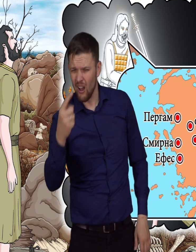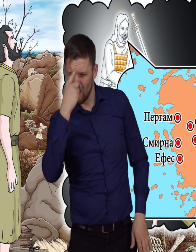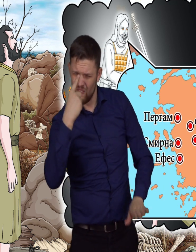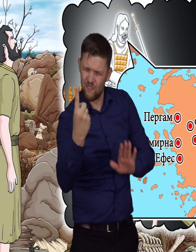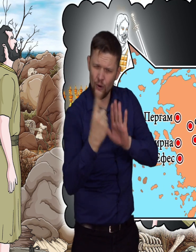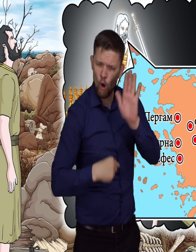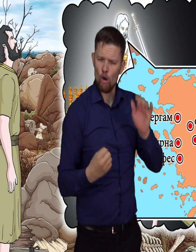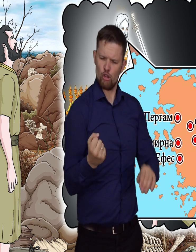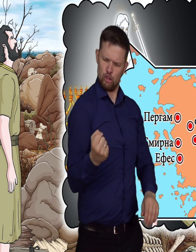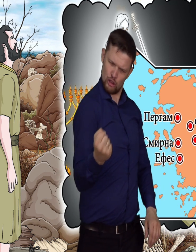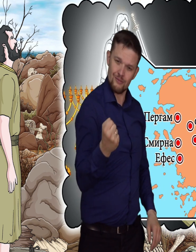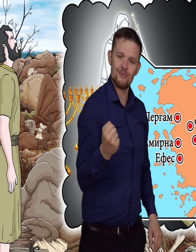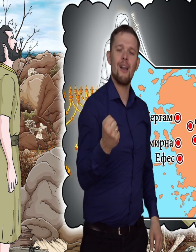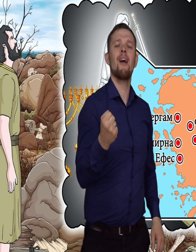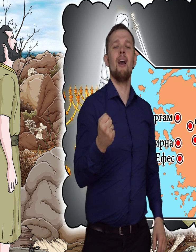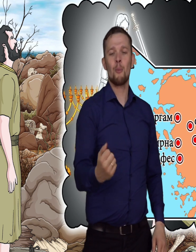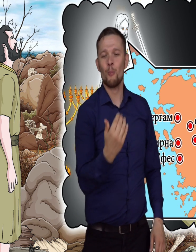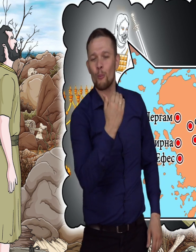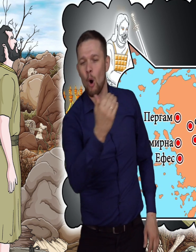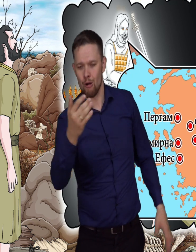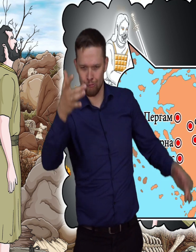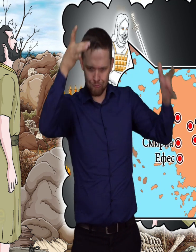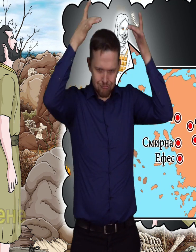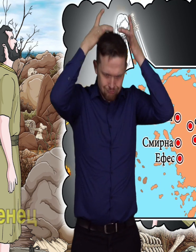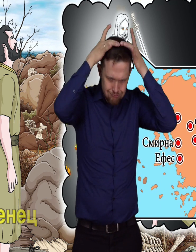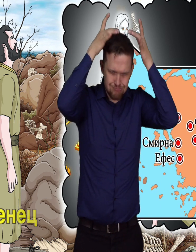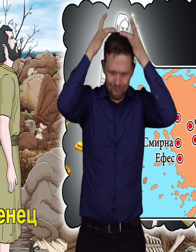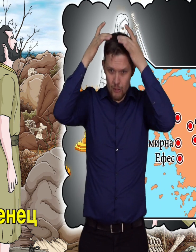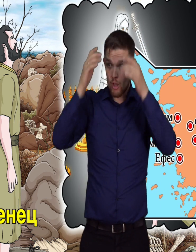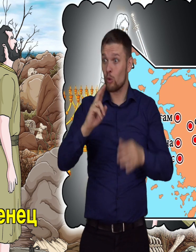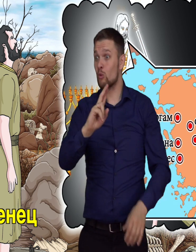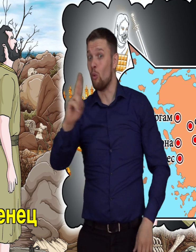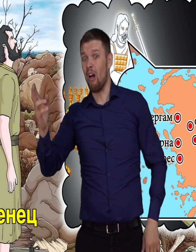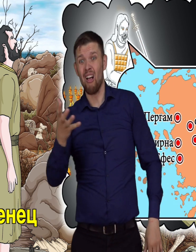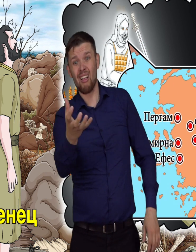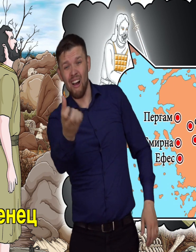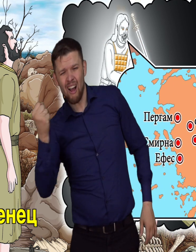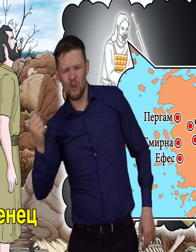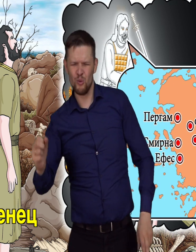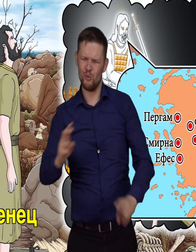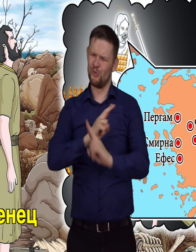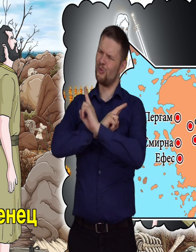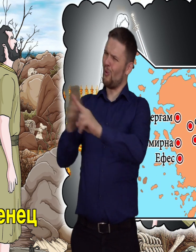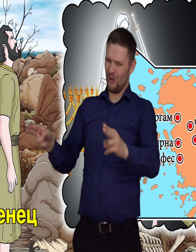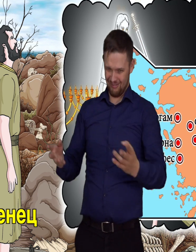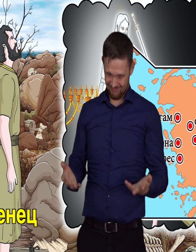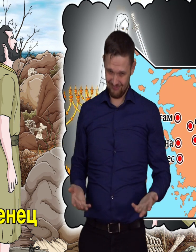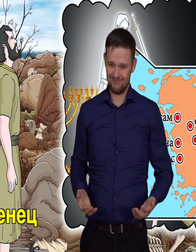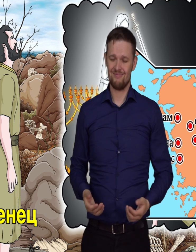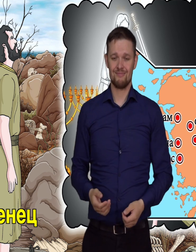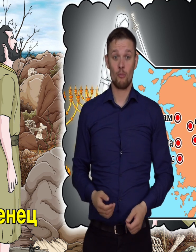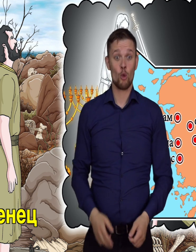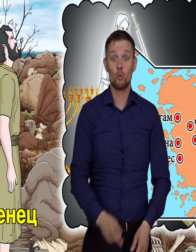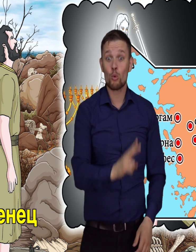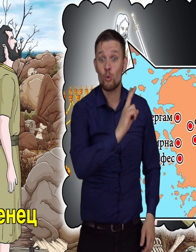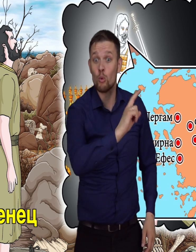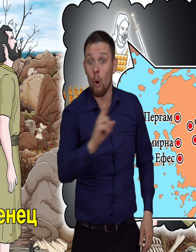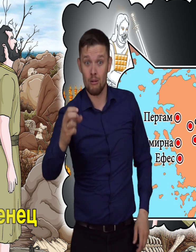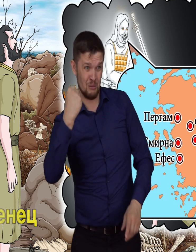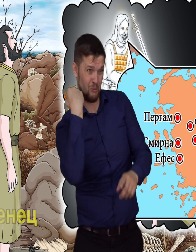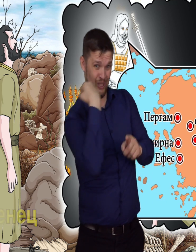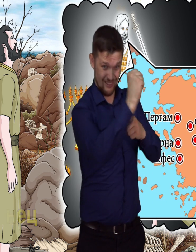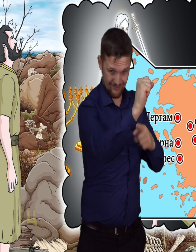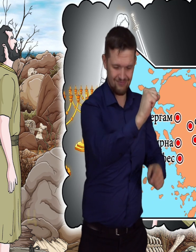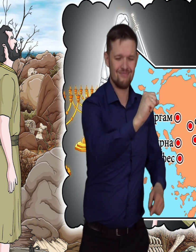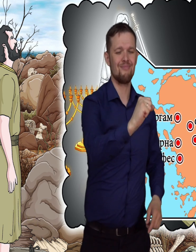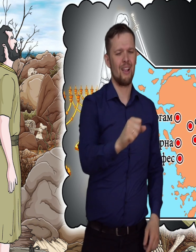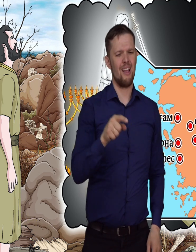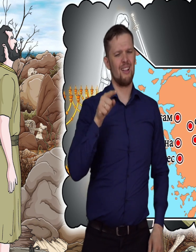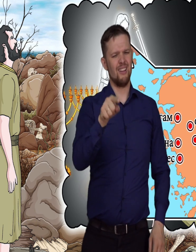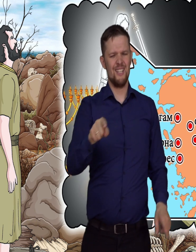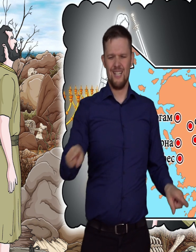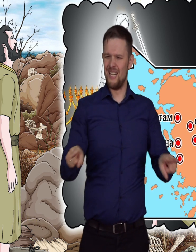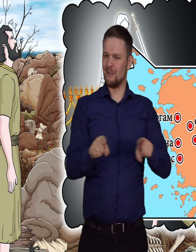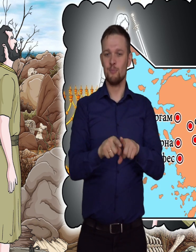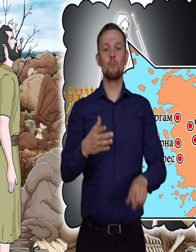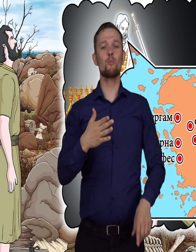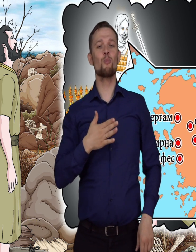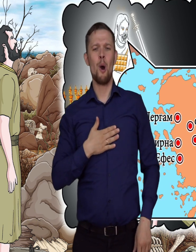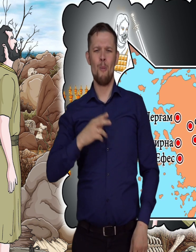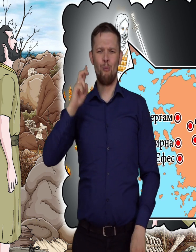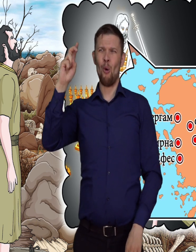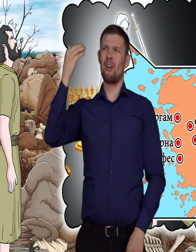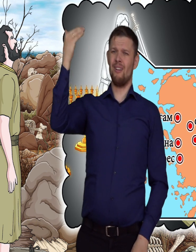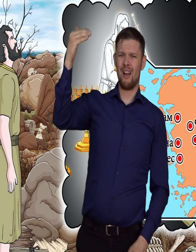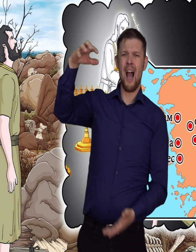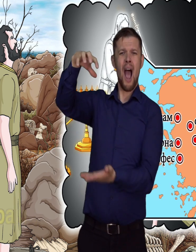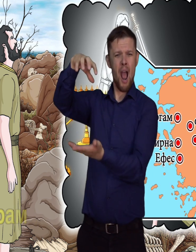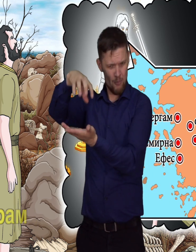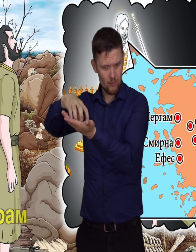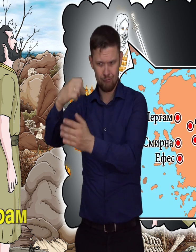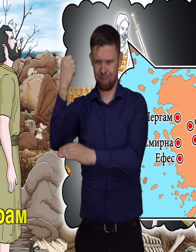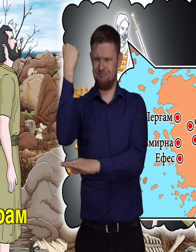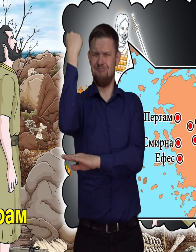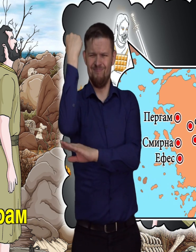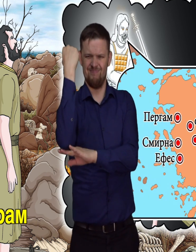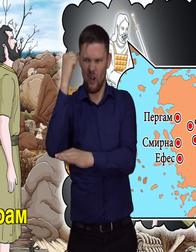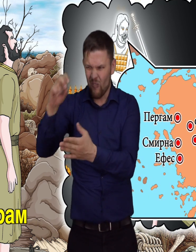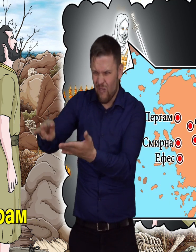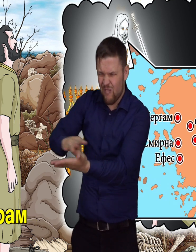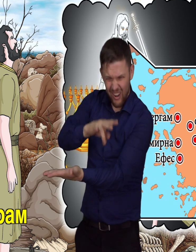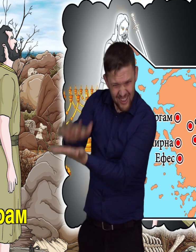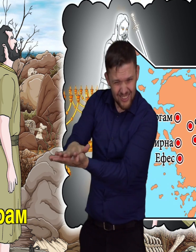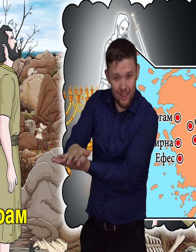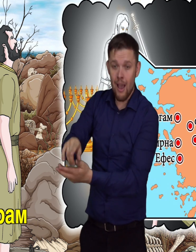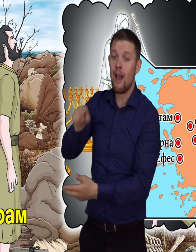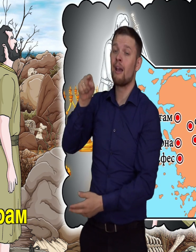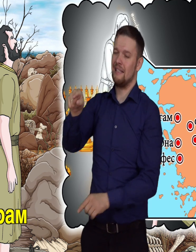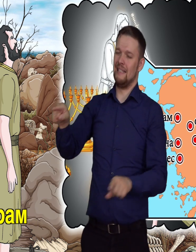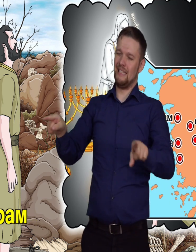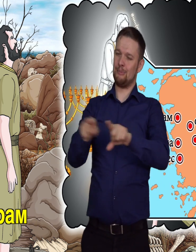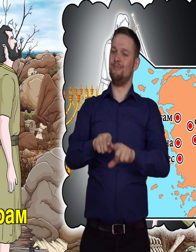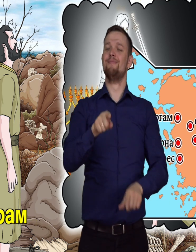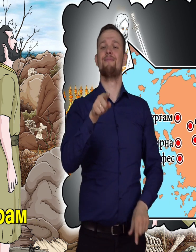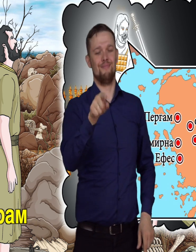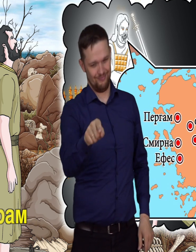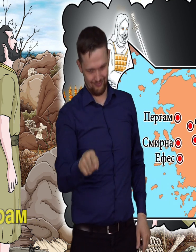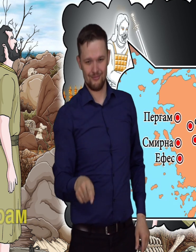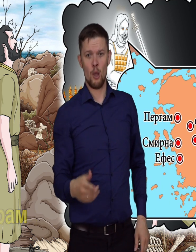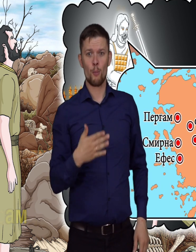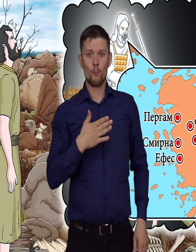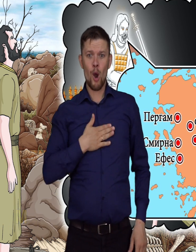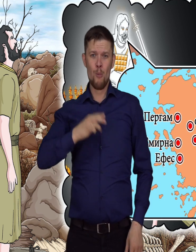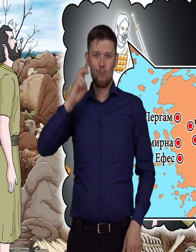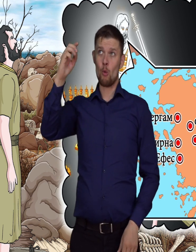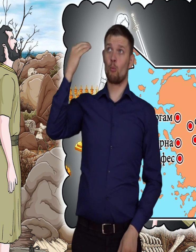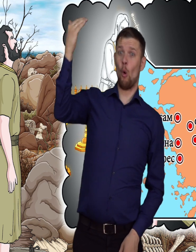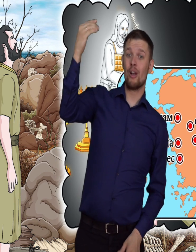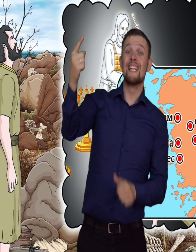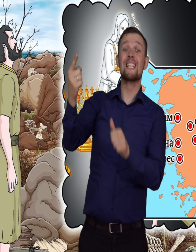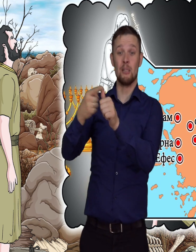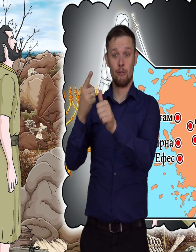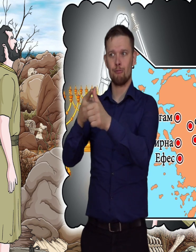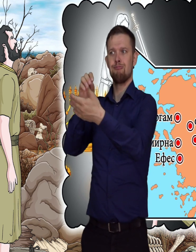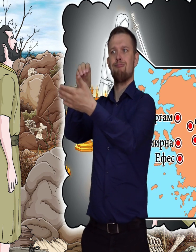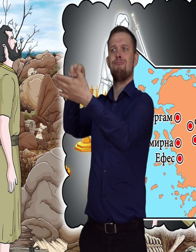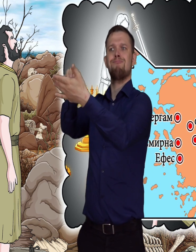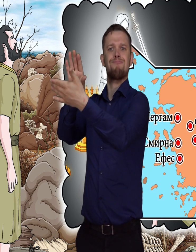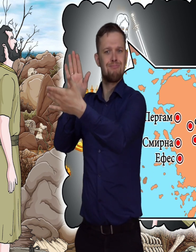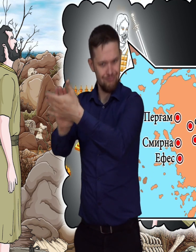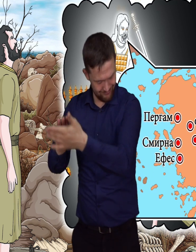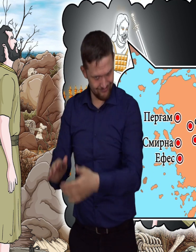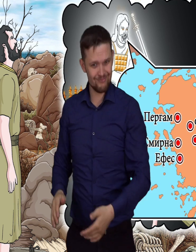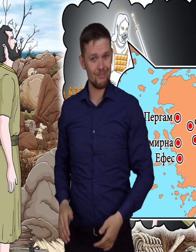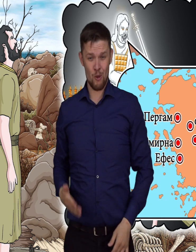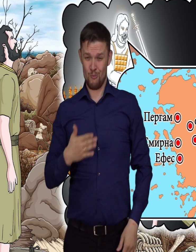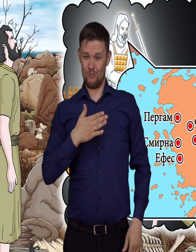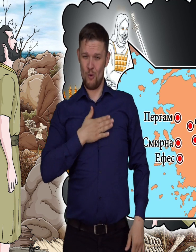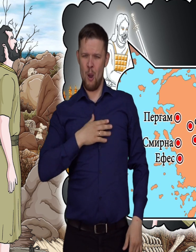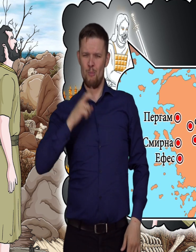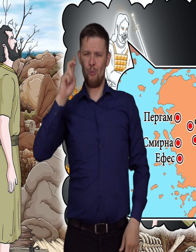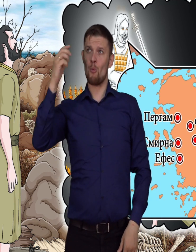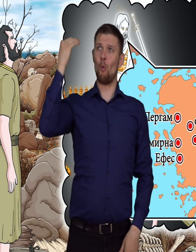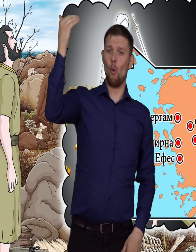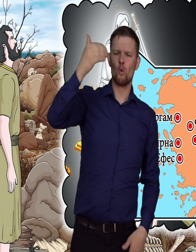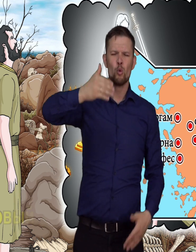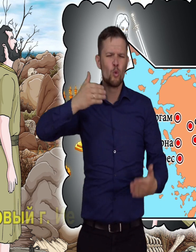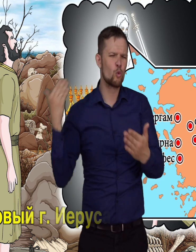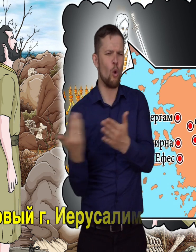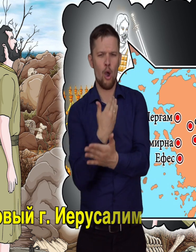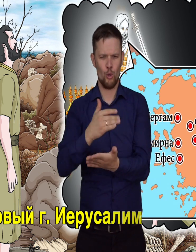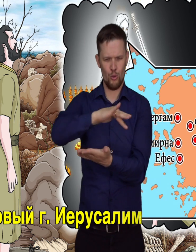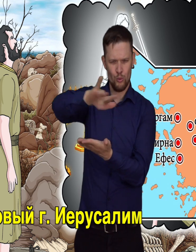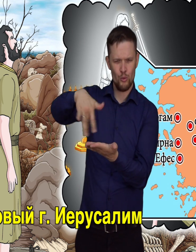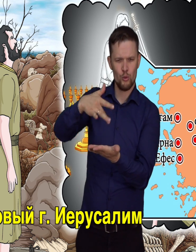Hold fast to what you have, so that no one will take your crown. The one who overcomes I will make a pillar in the temple of My God, and he will never again leave it.